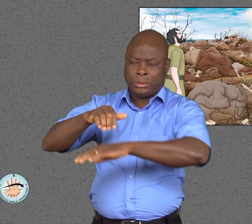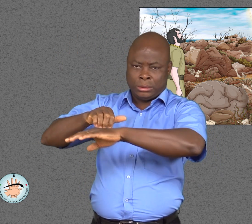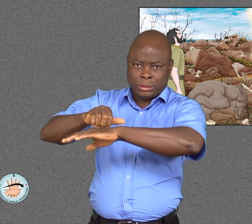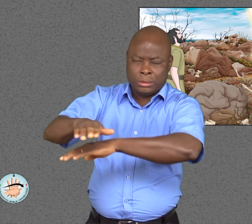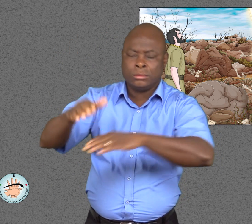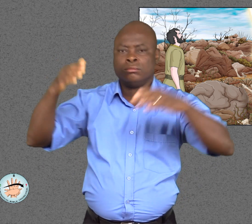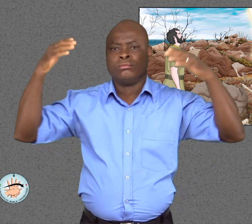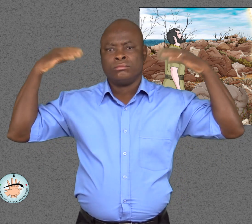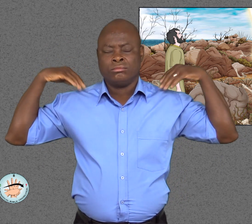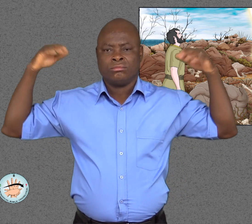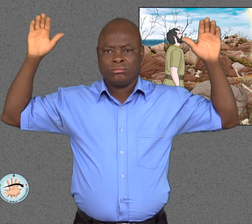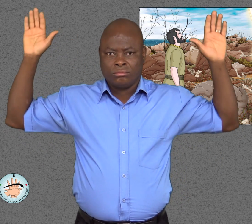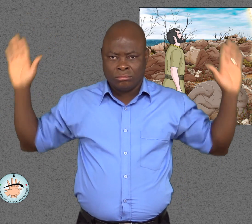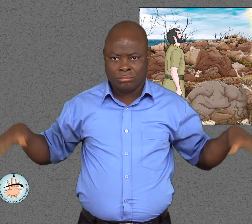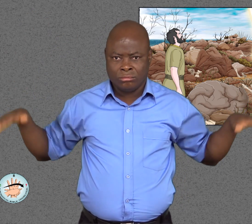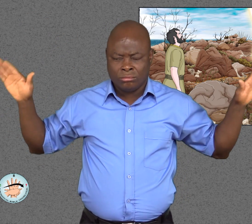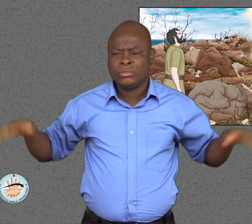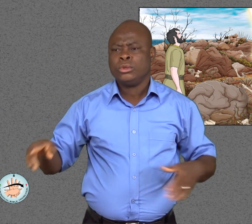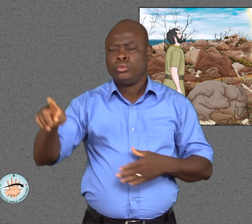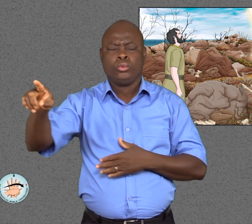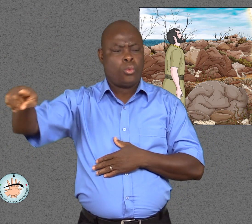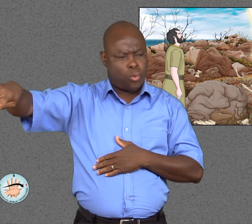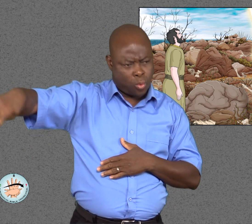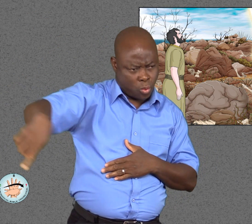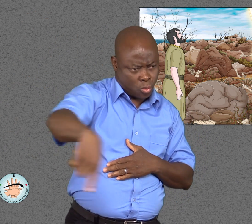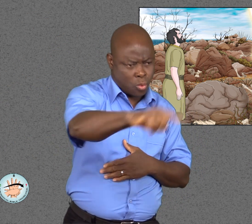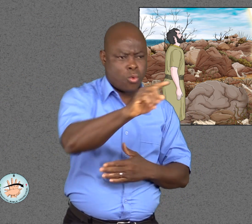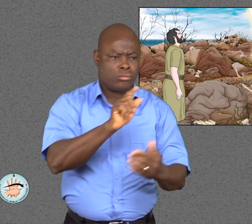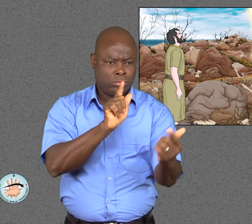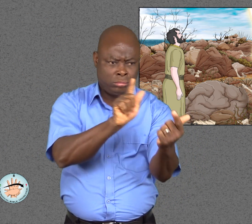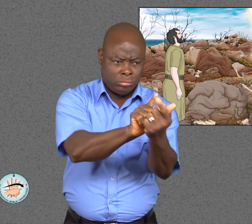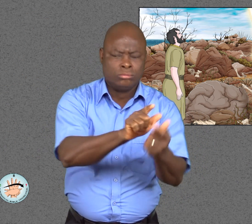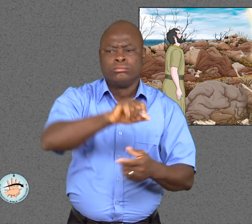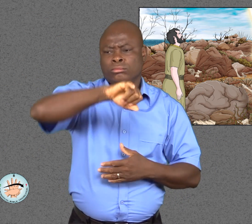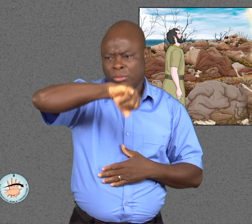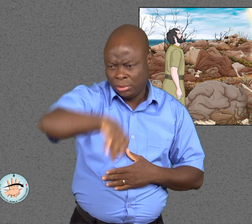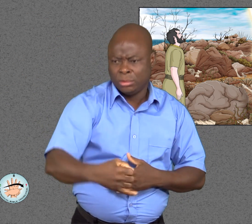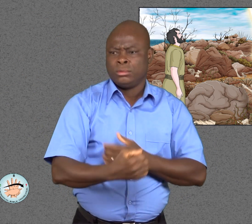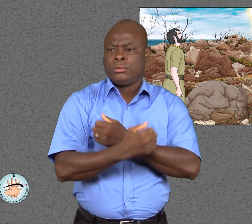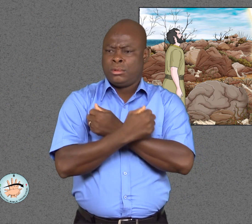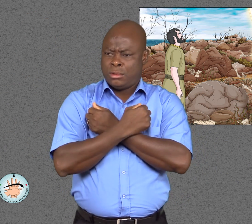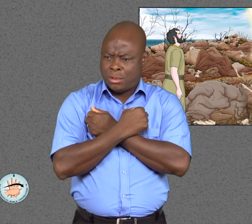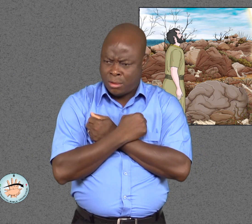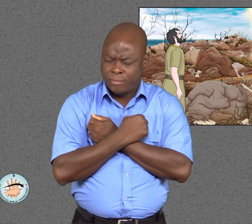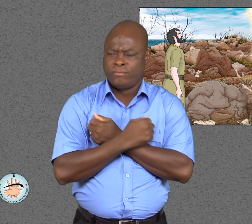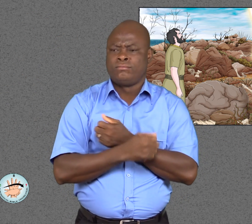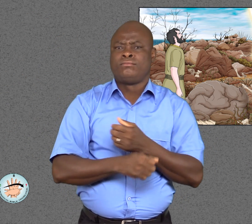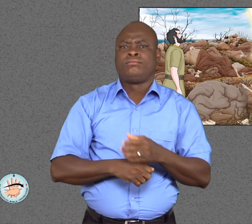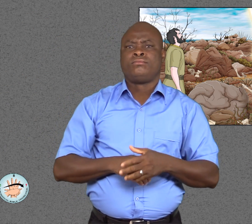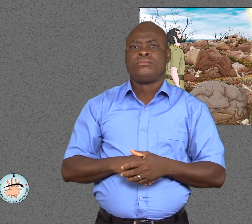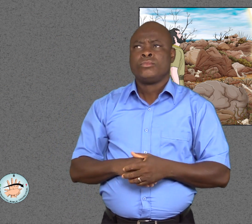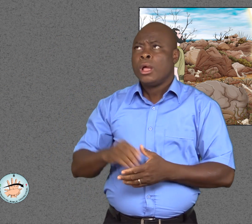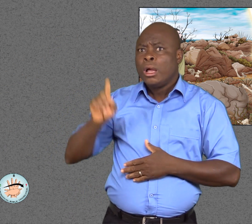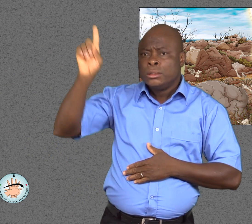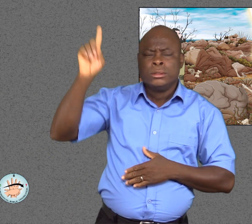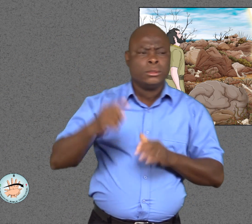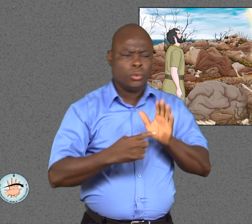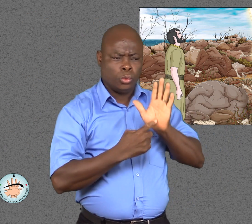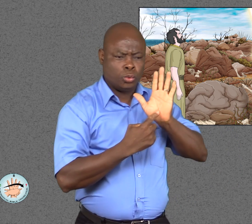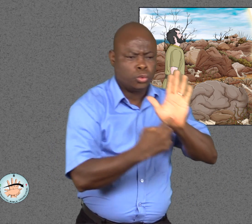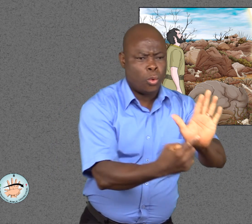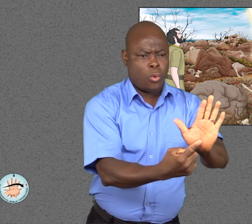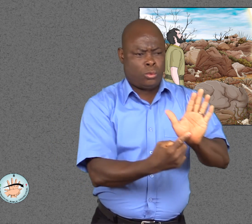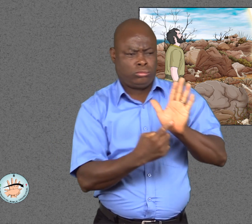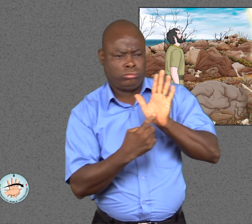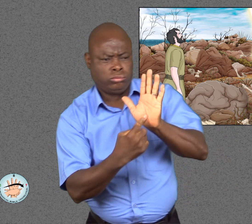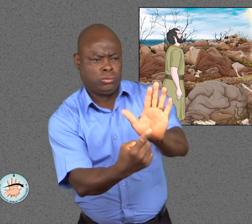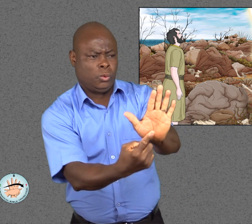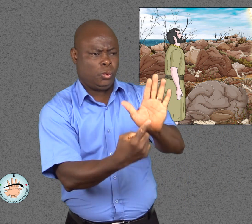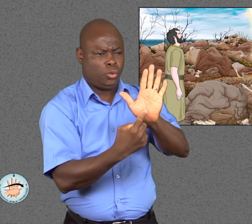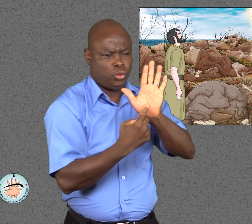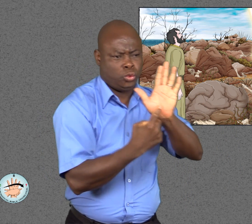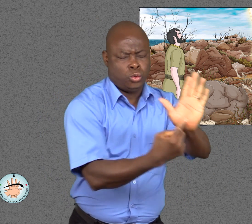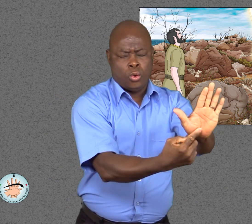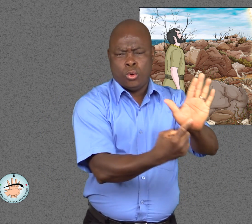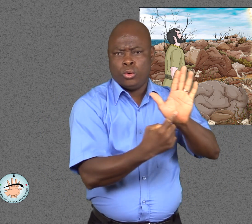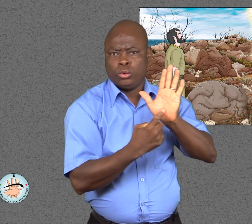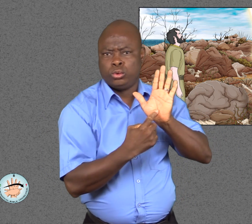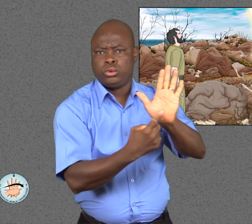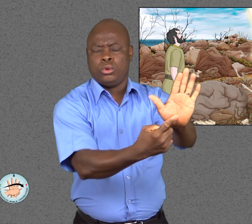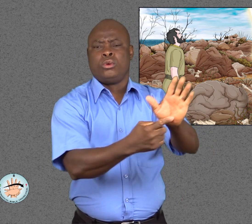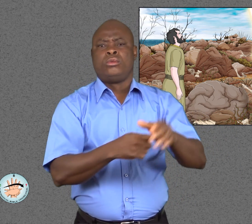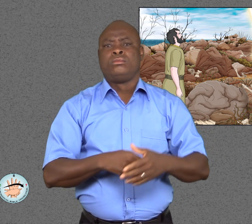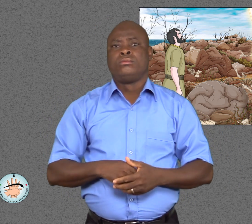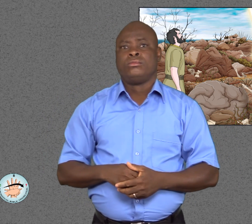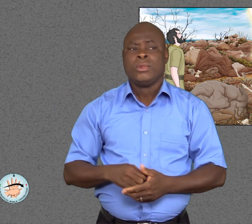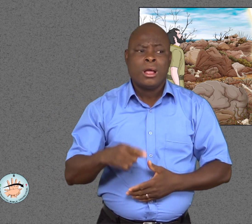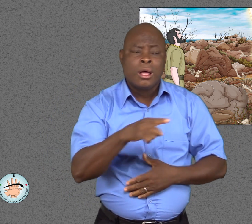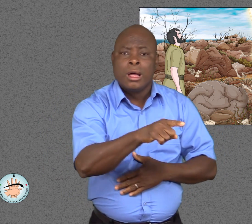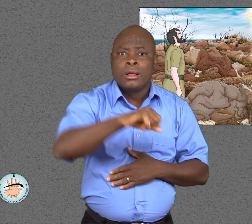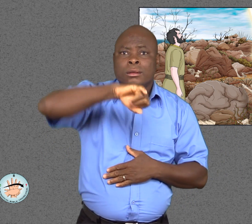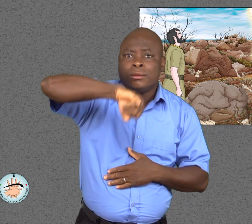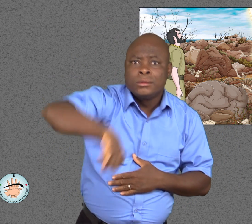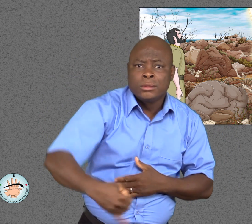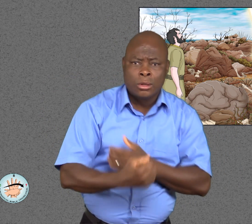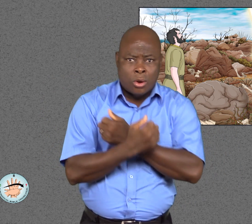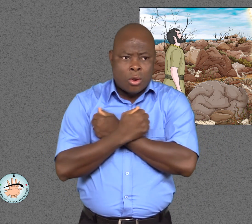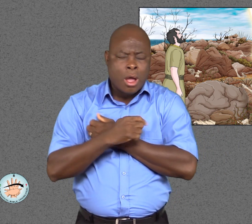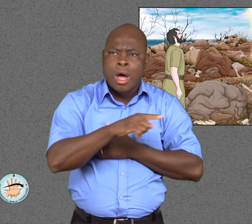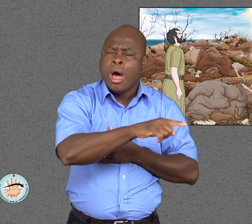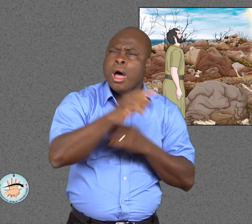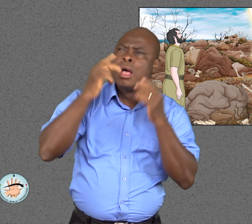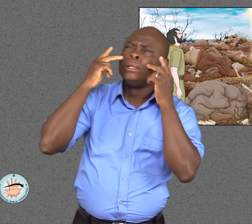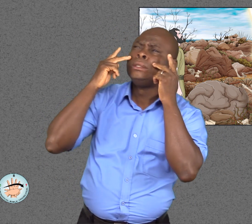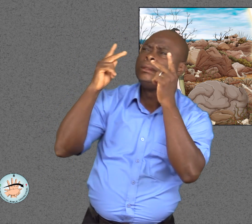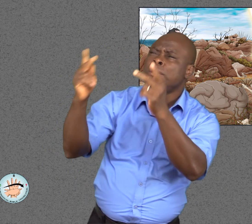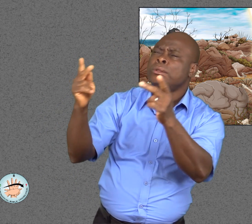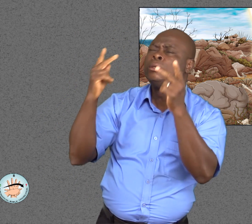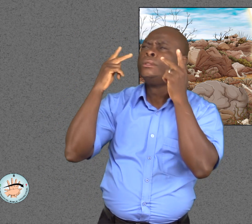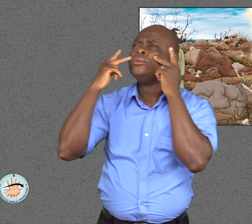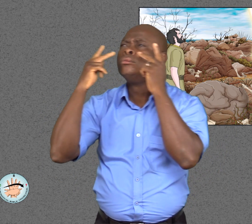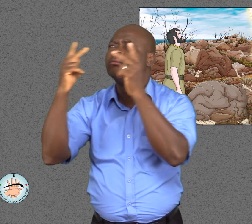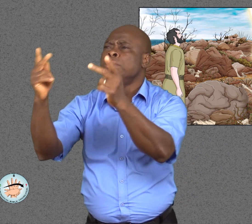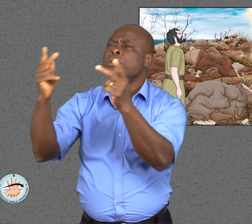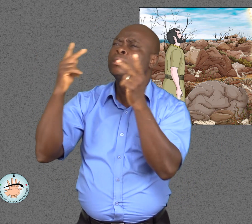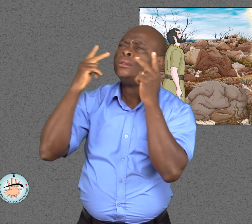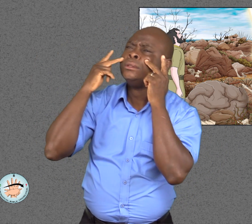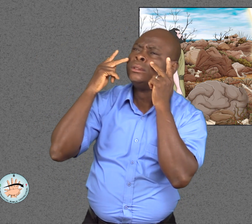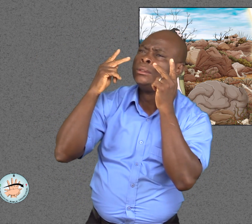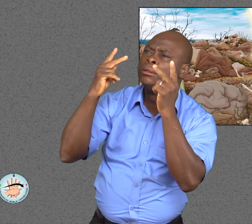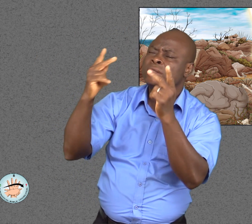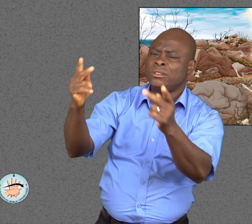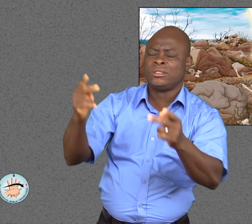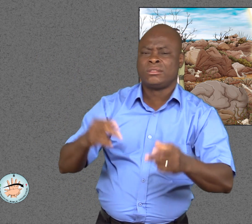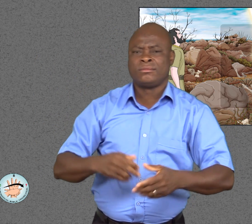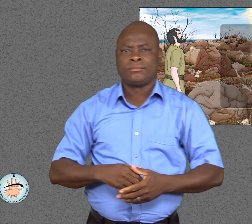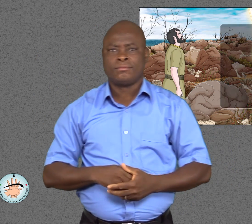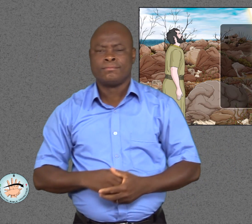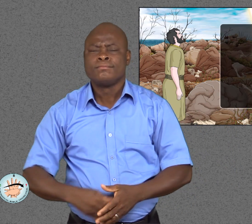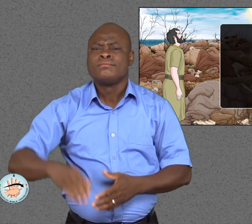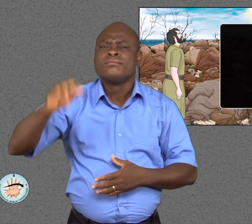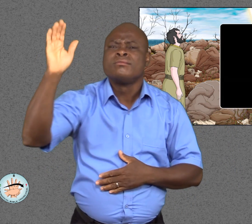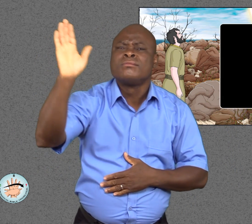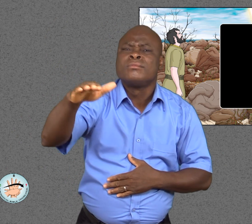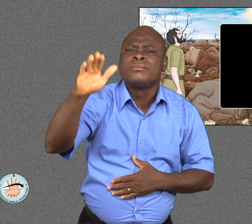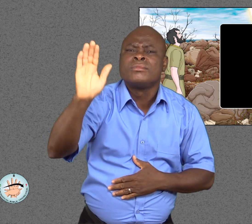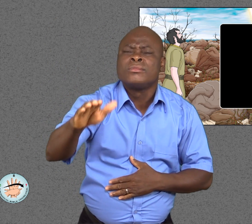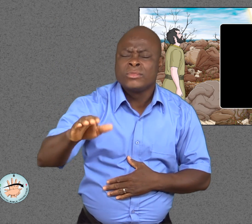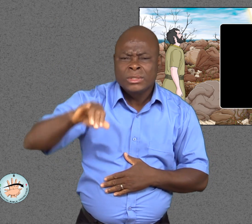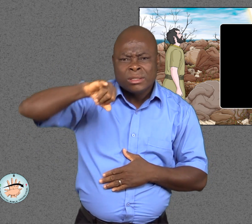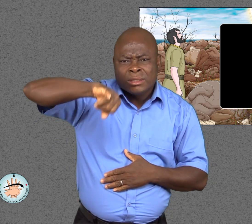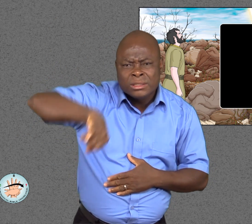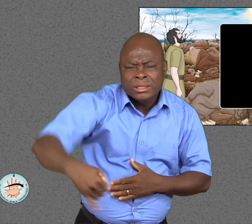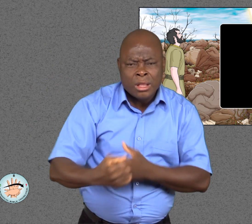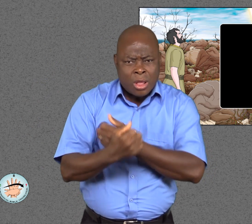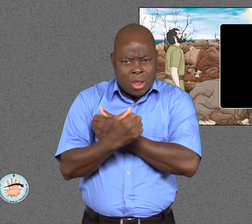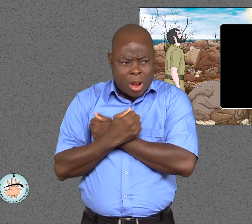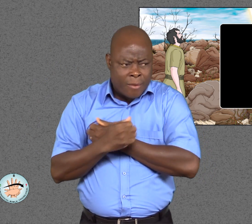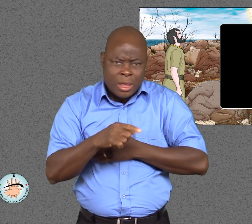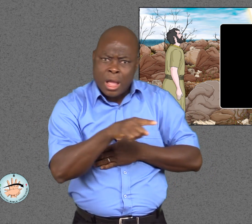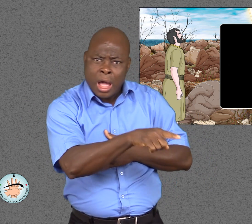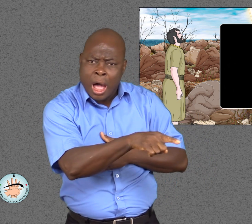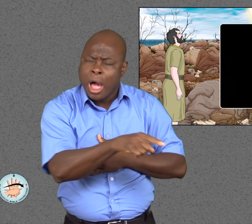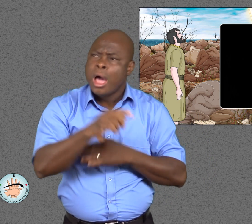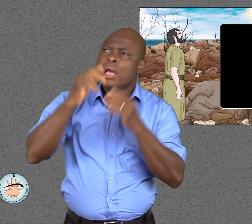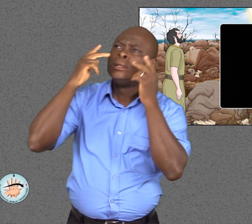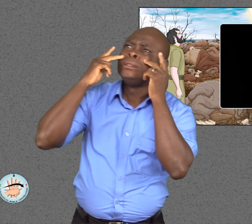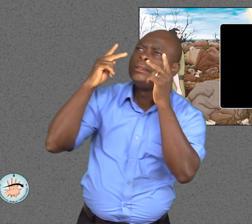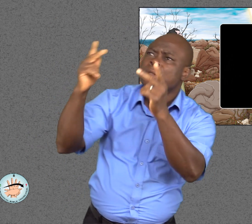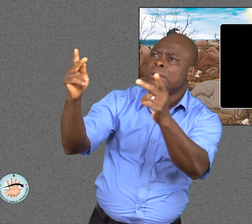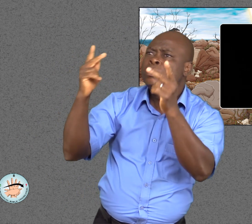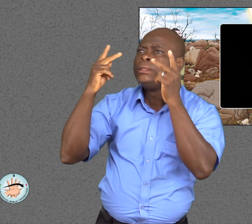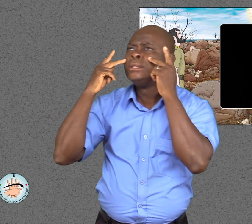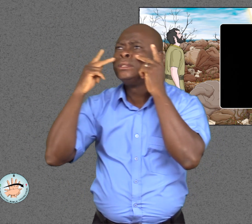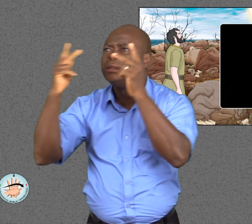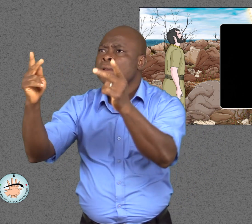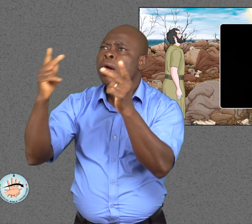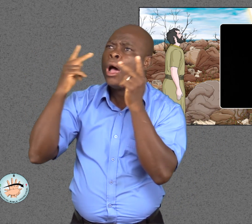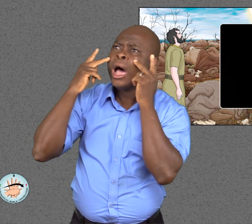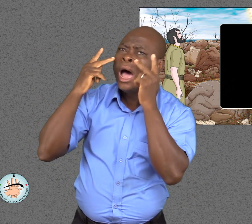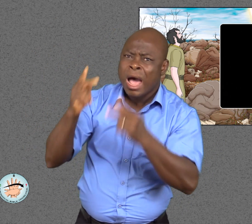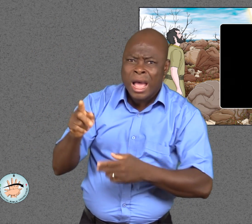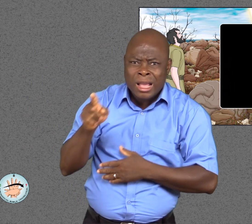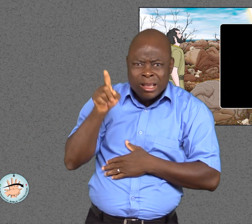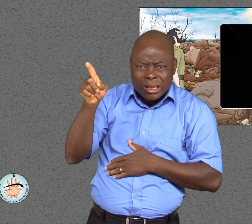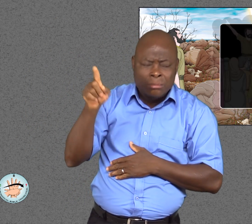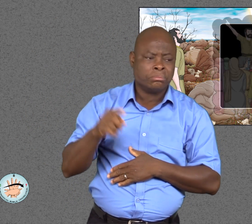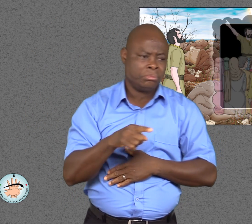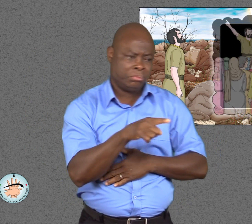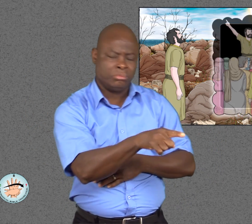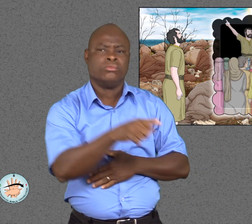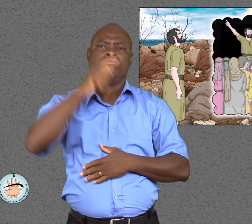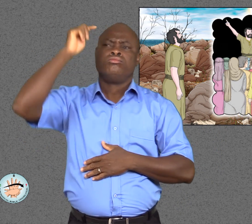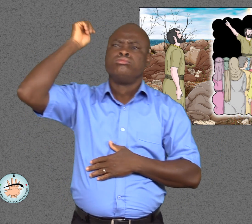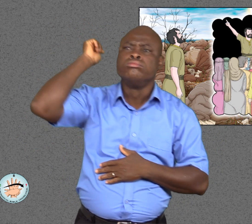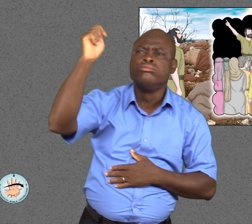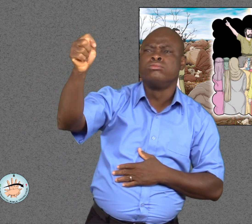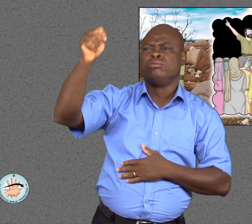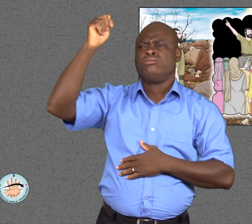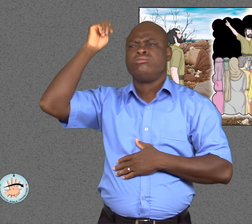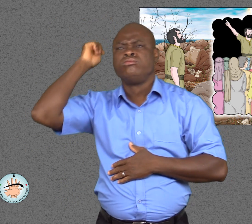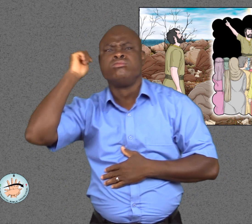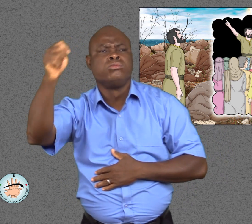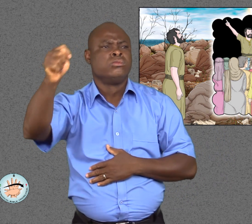This is the word of God and the testimony of Jesus Christ.